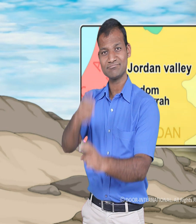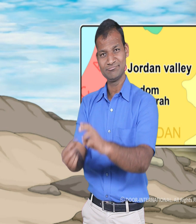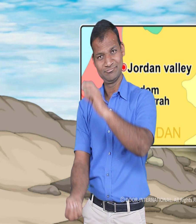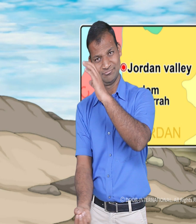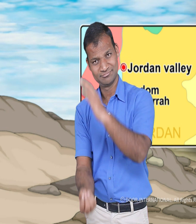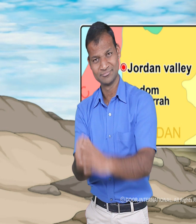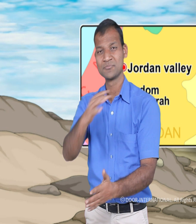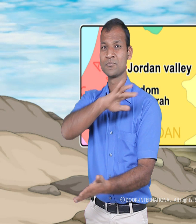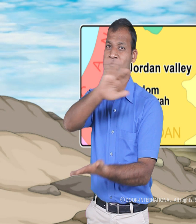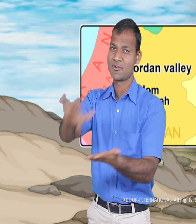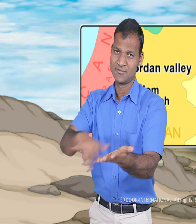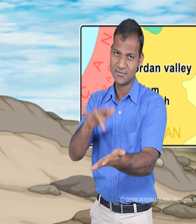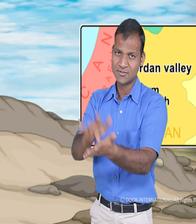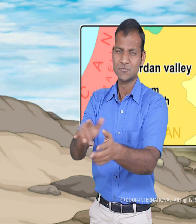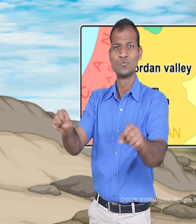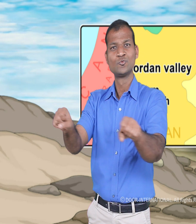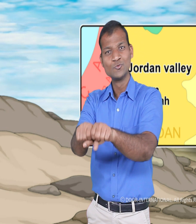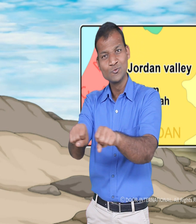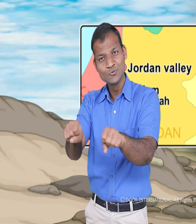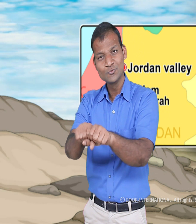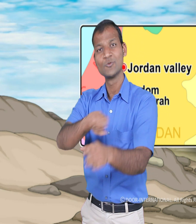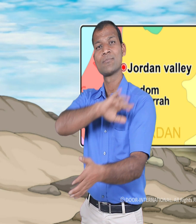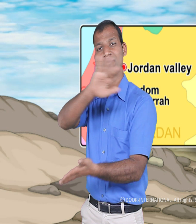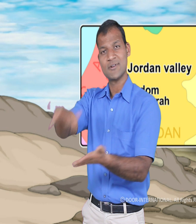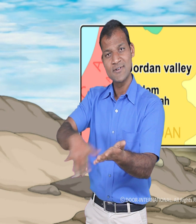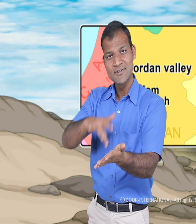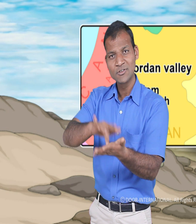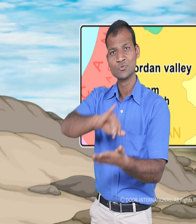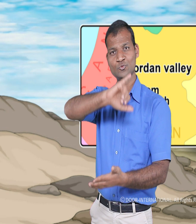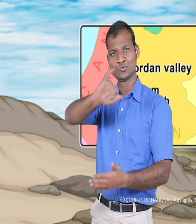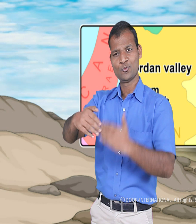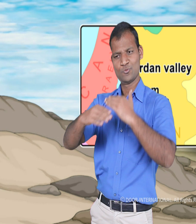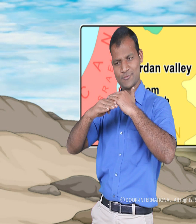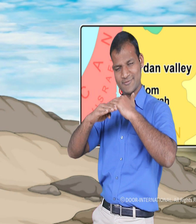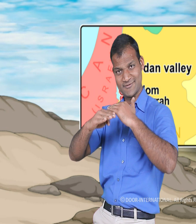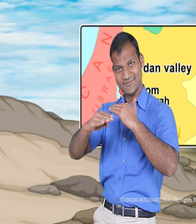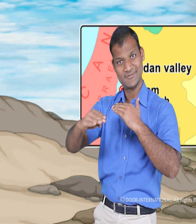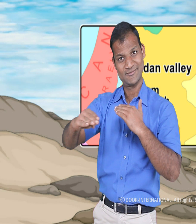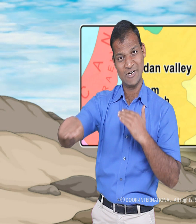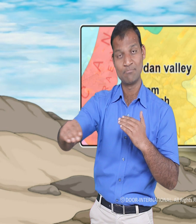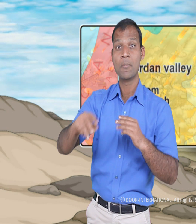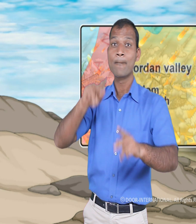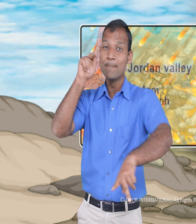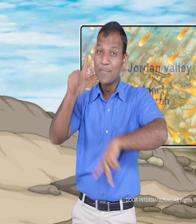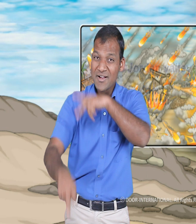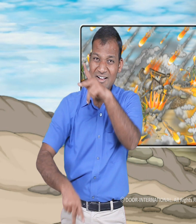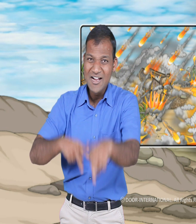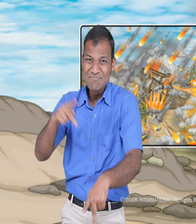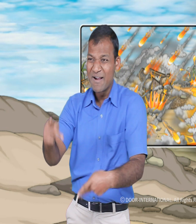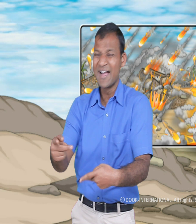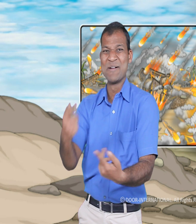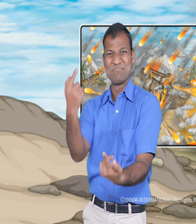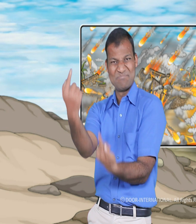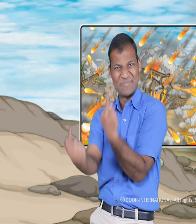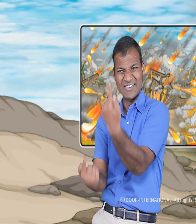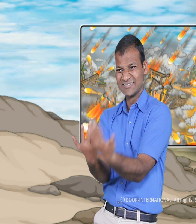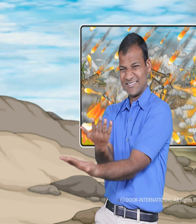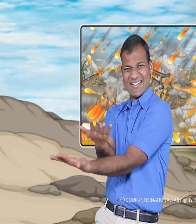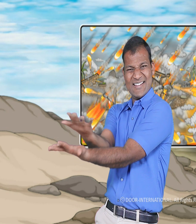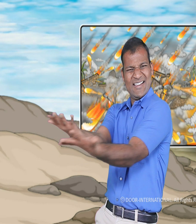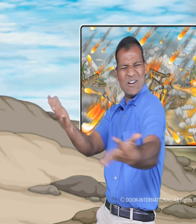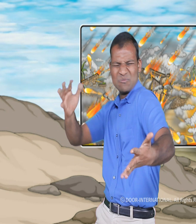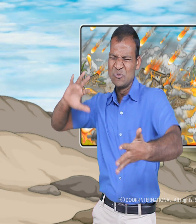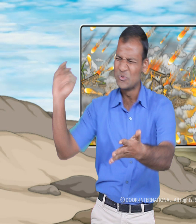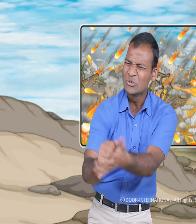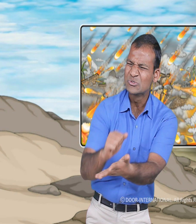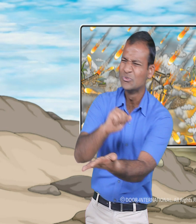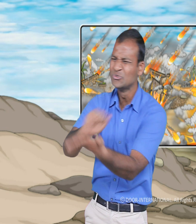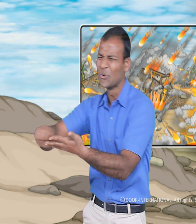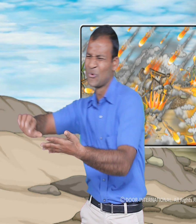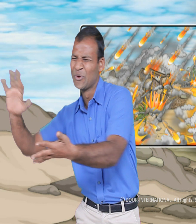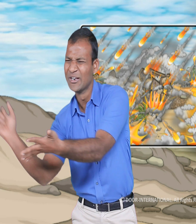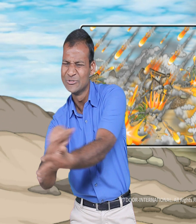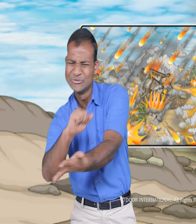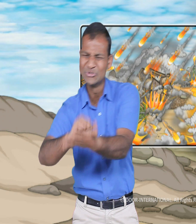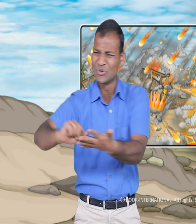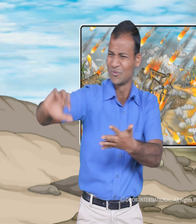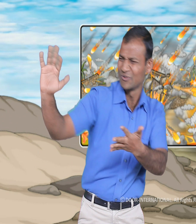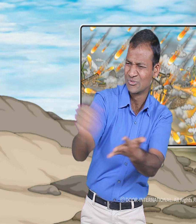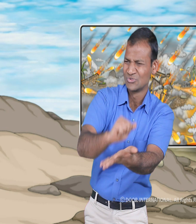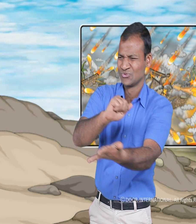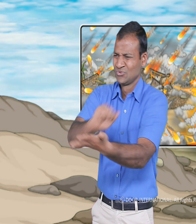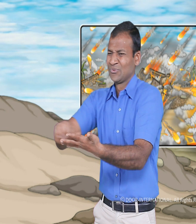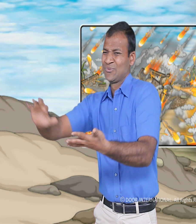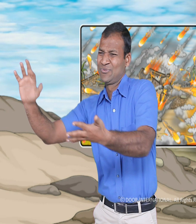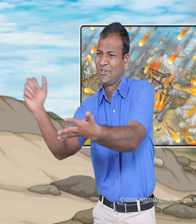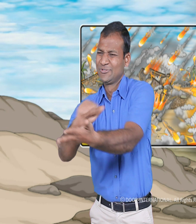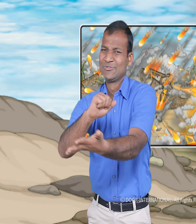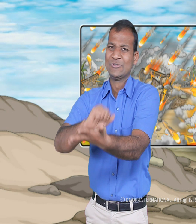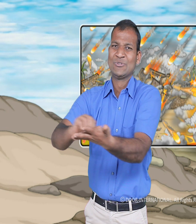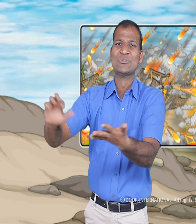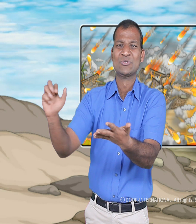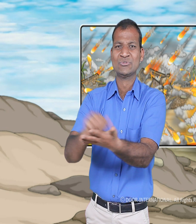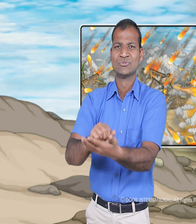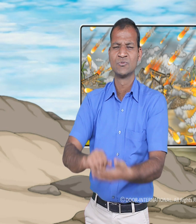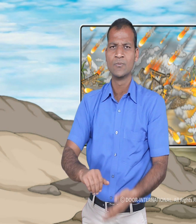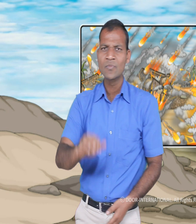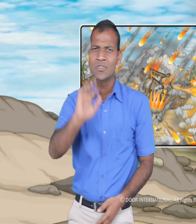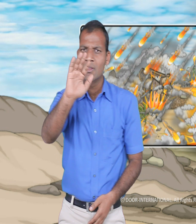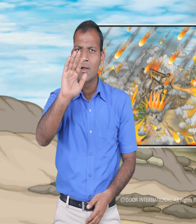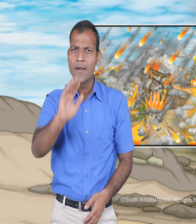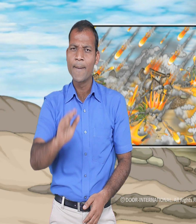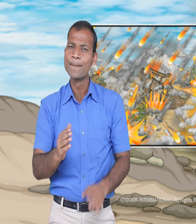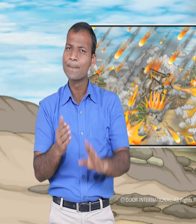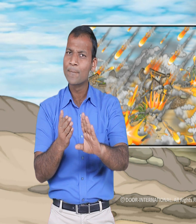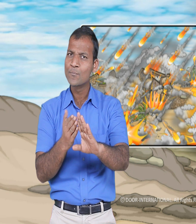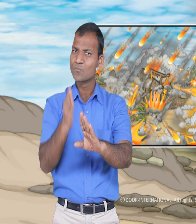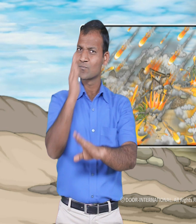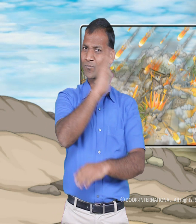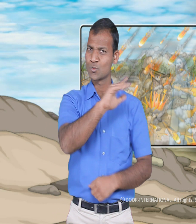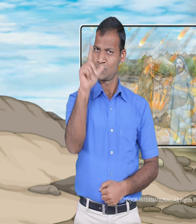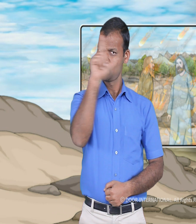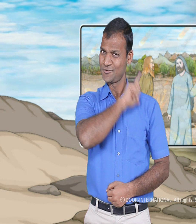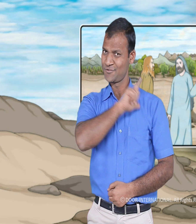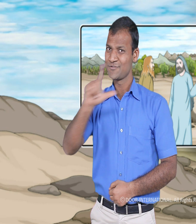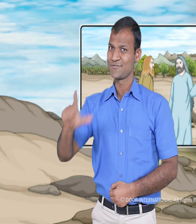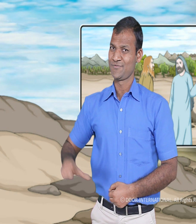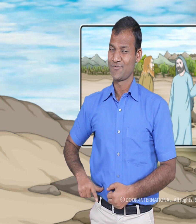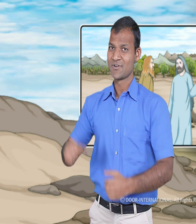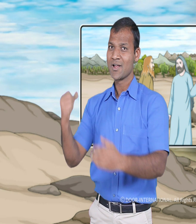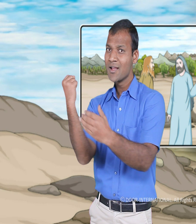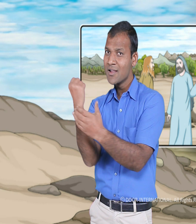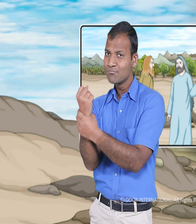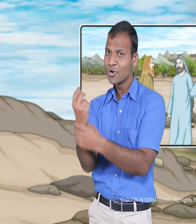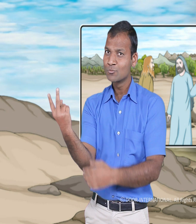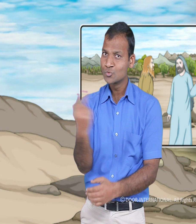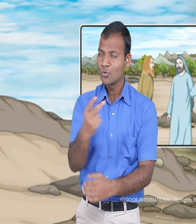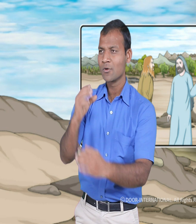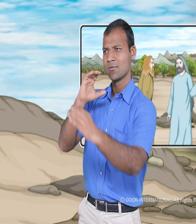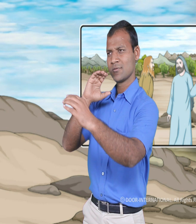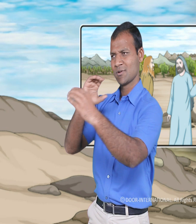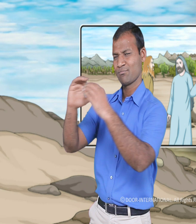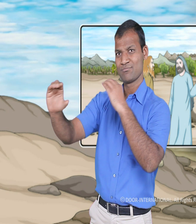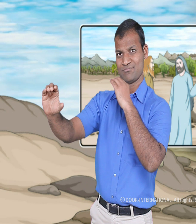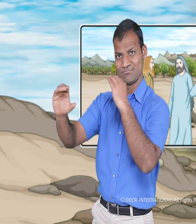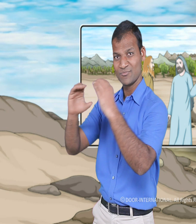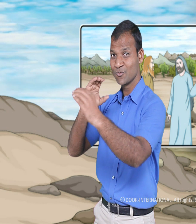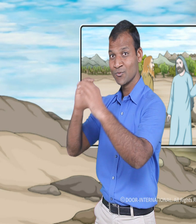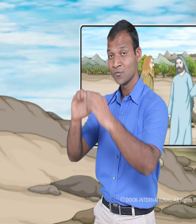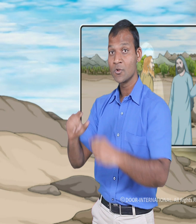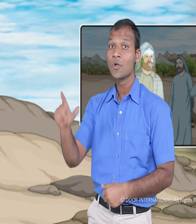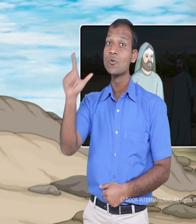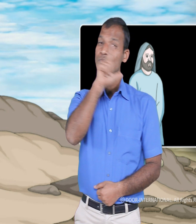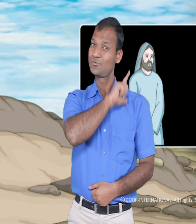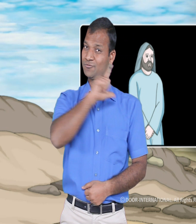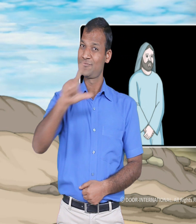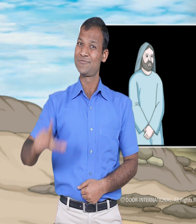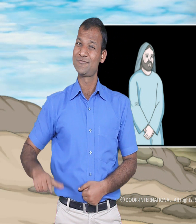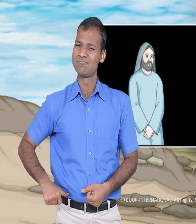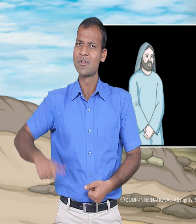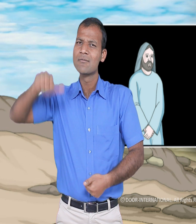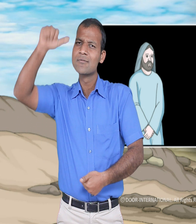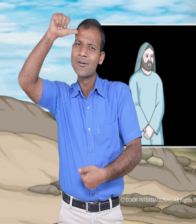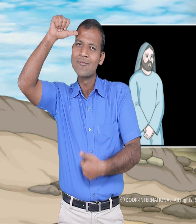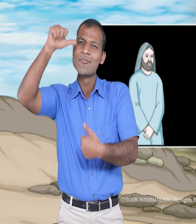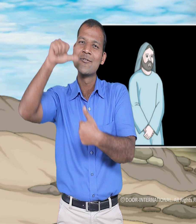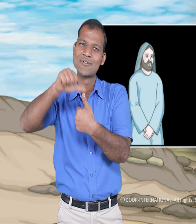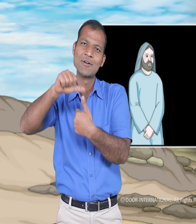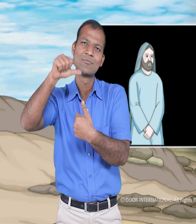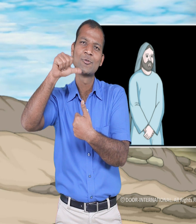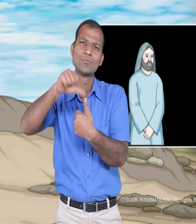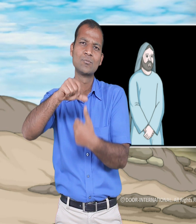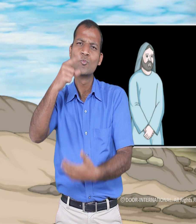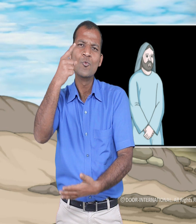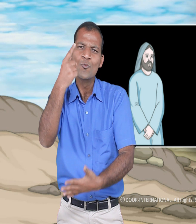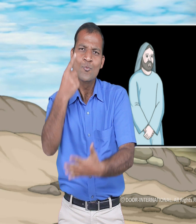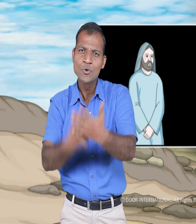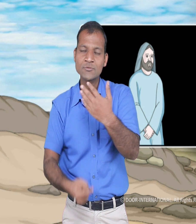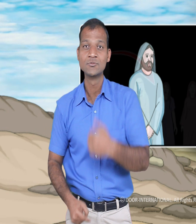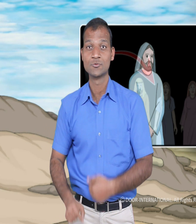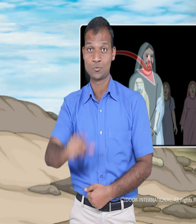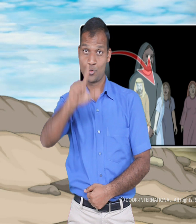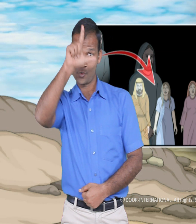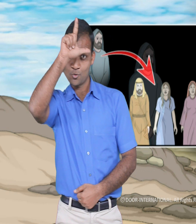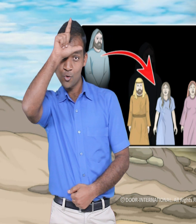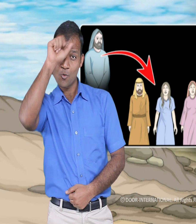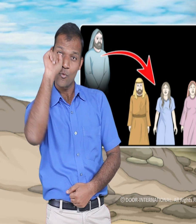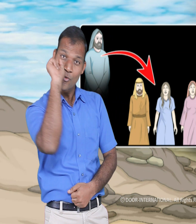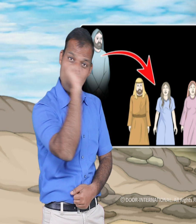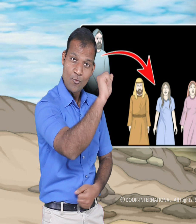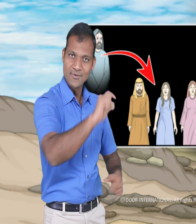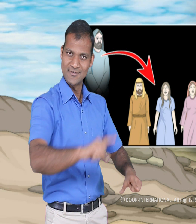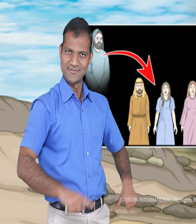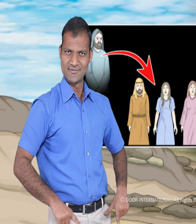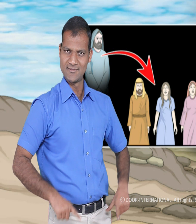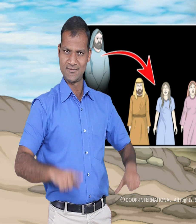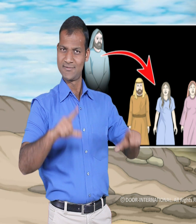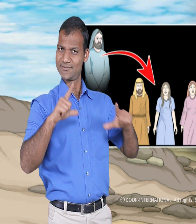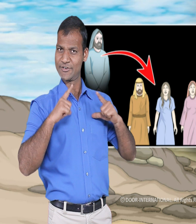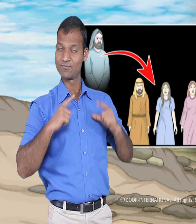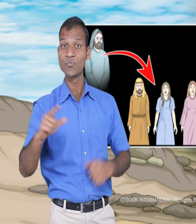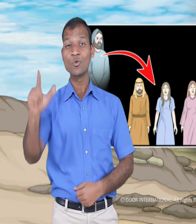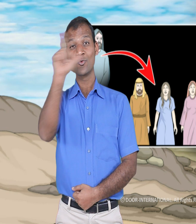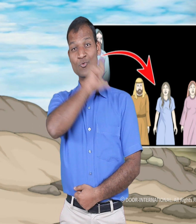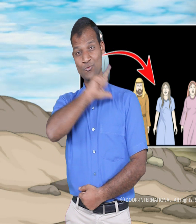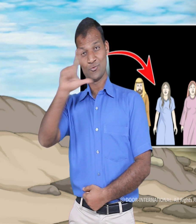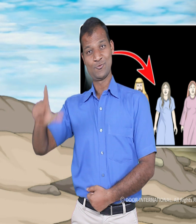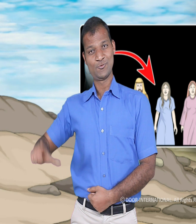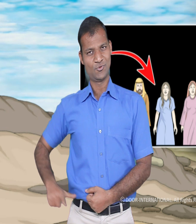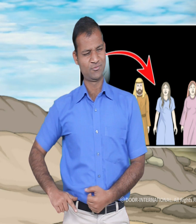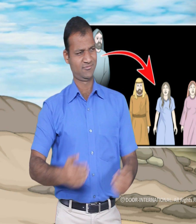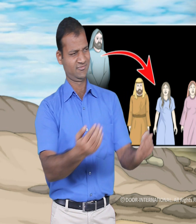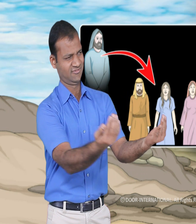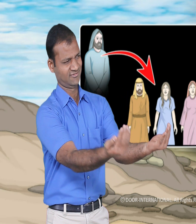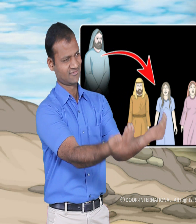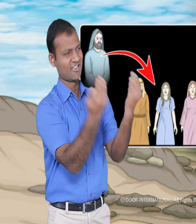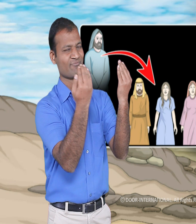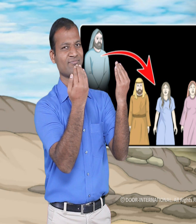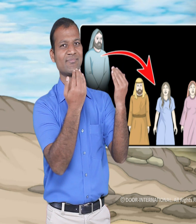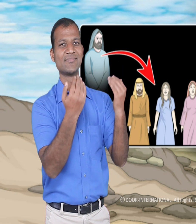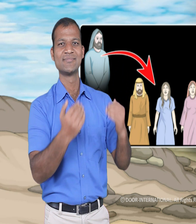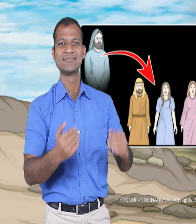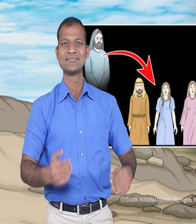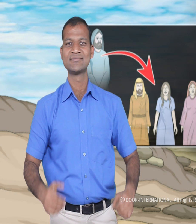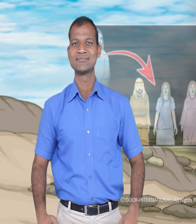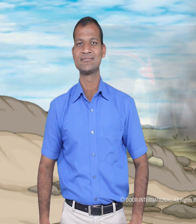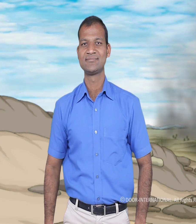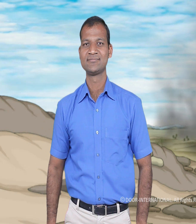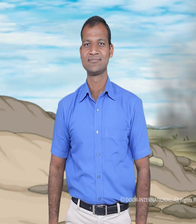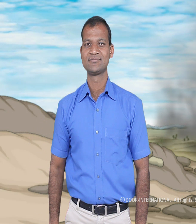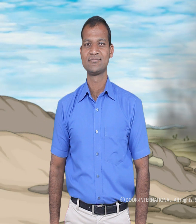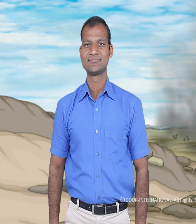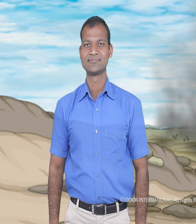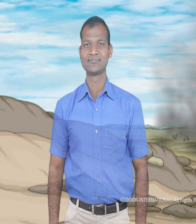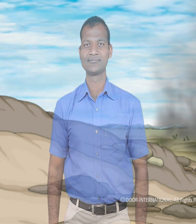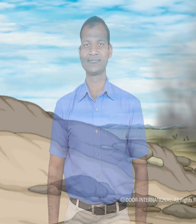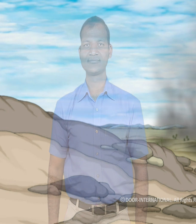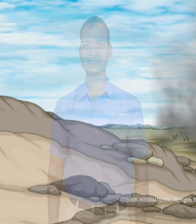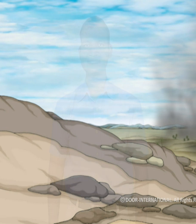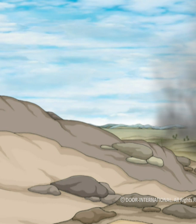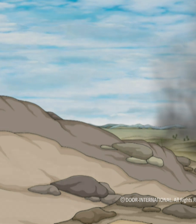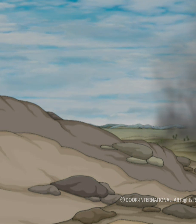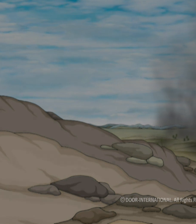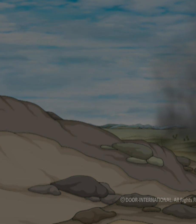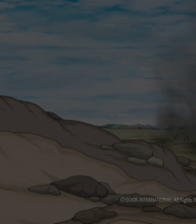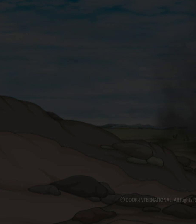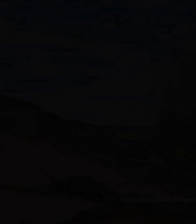So when God destroyed the cities of the plain, He remembered Abraham, and He brought Lot out of the catastrophe that destroyed the cities where he had lived.